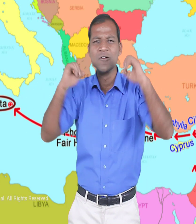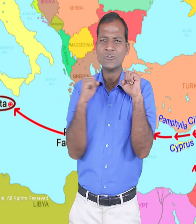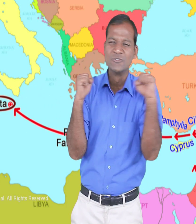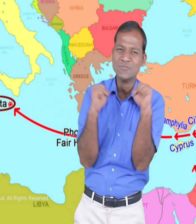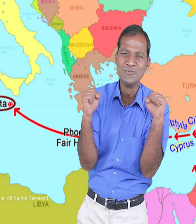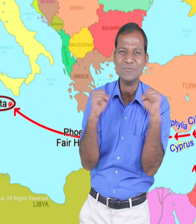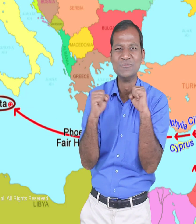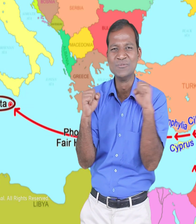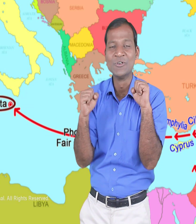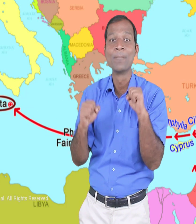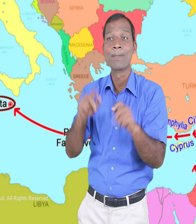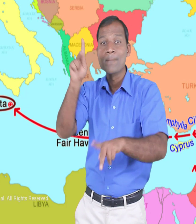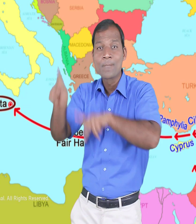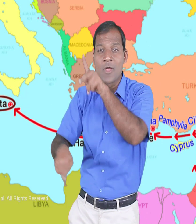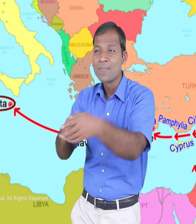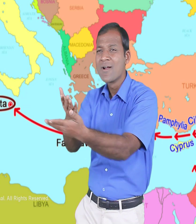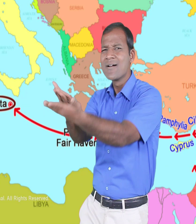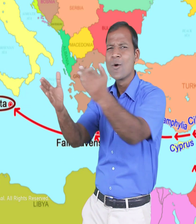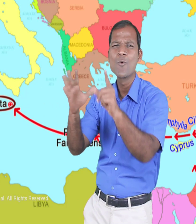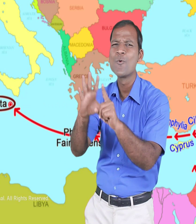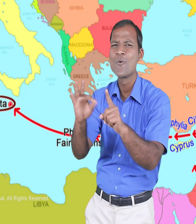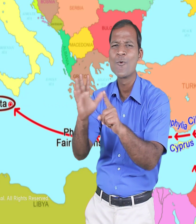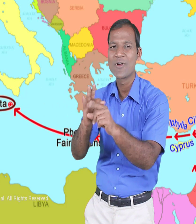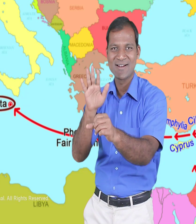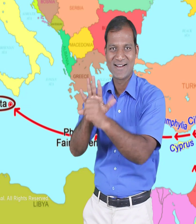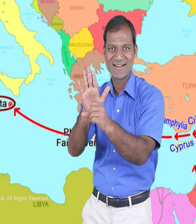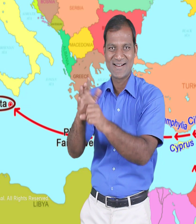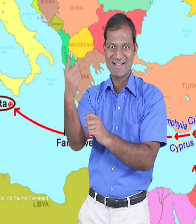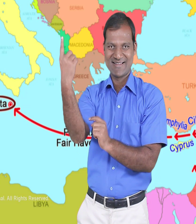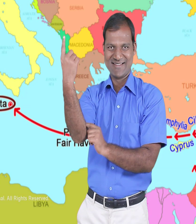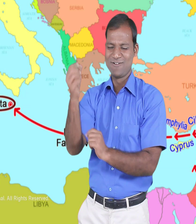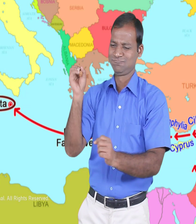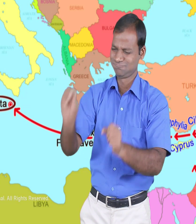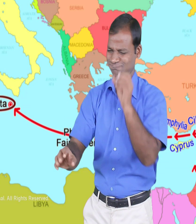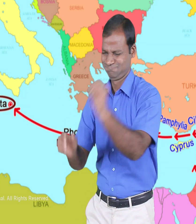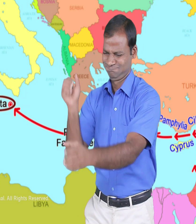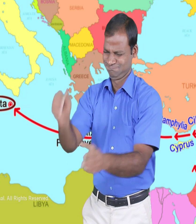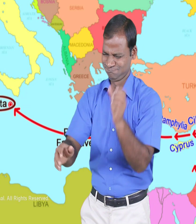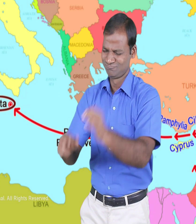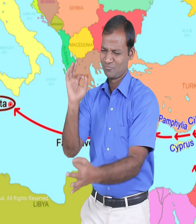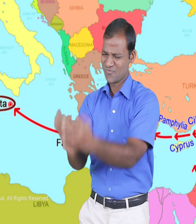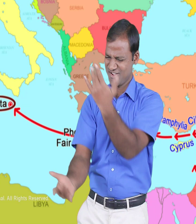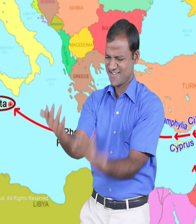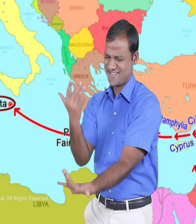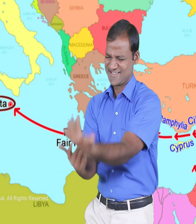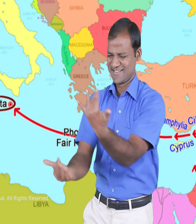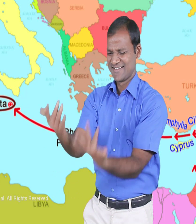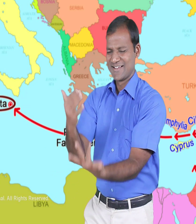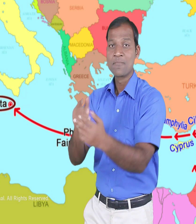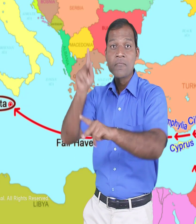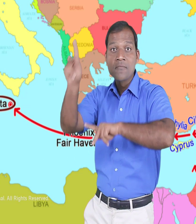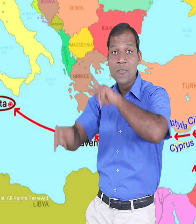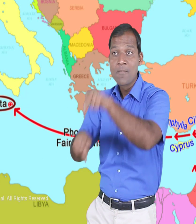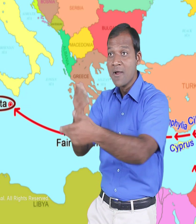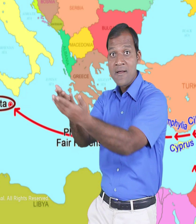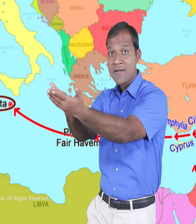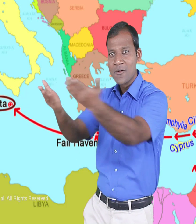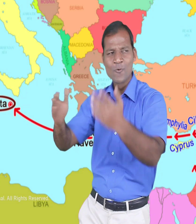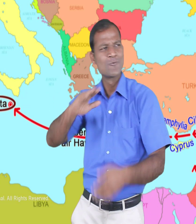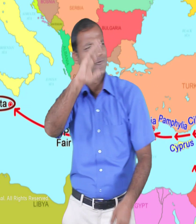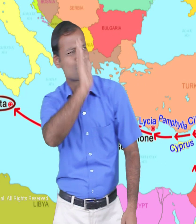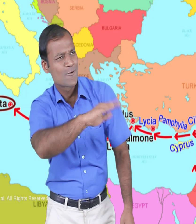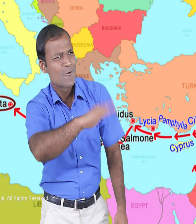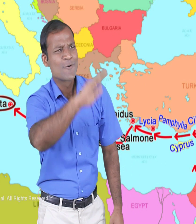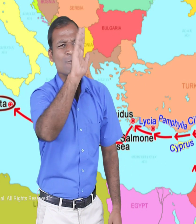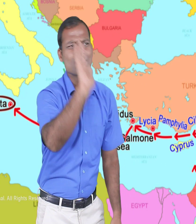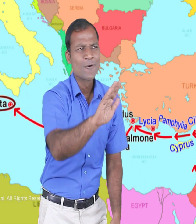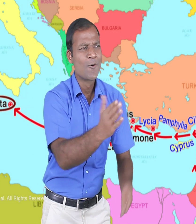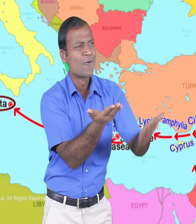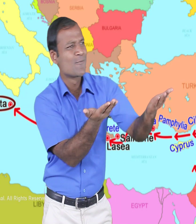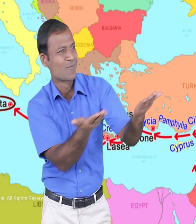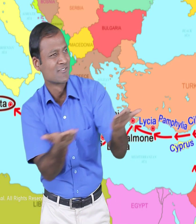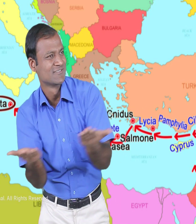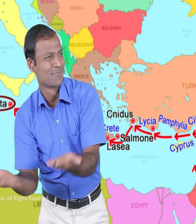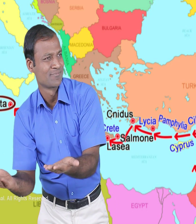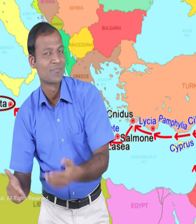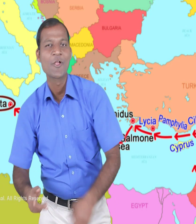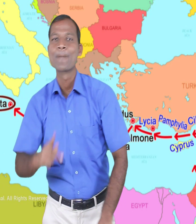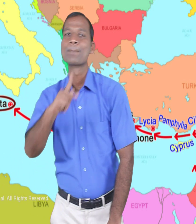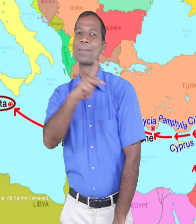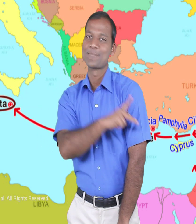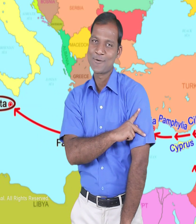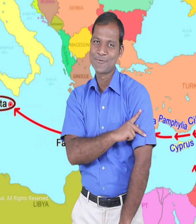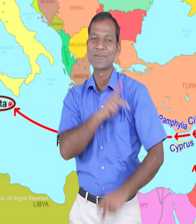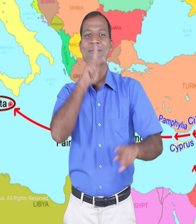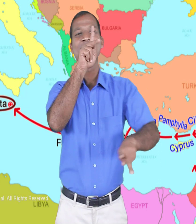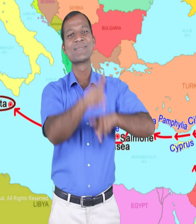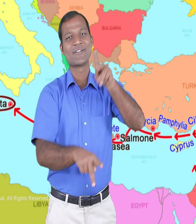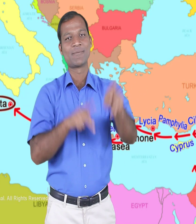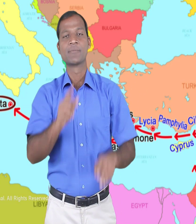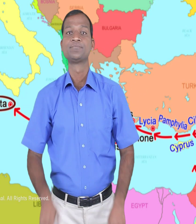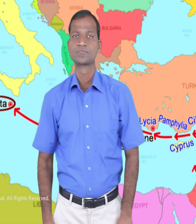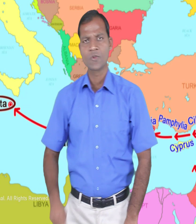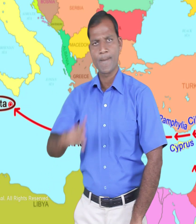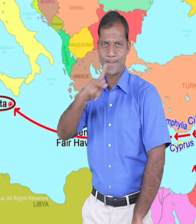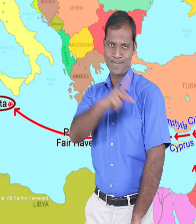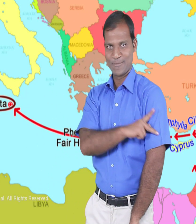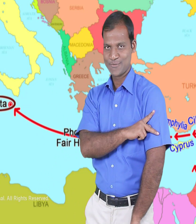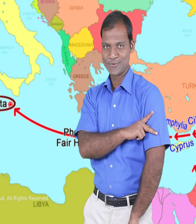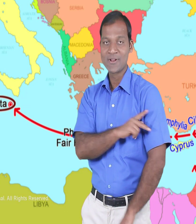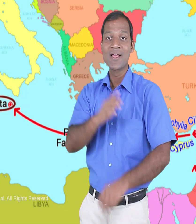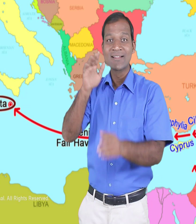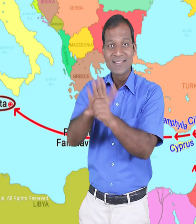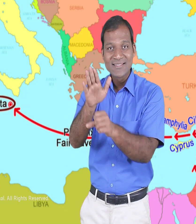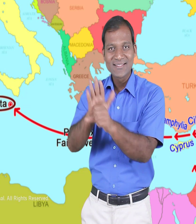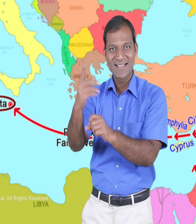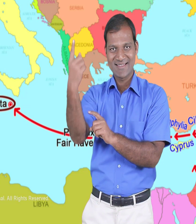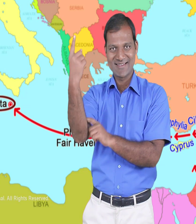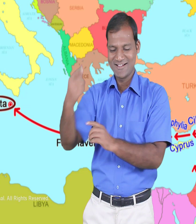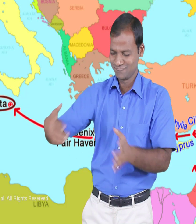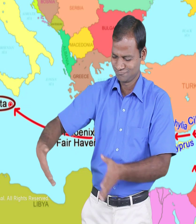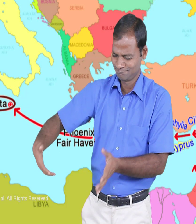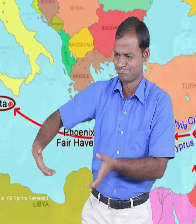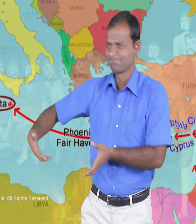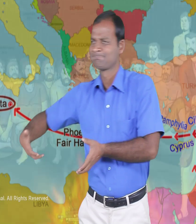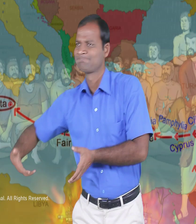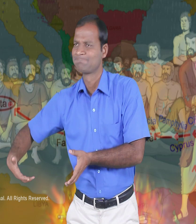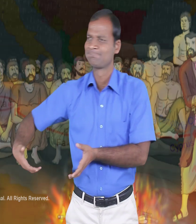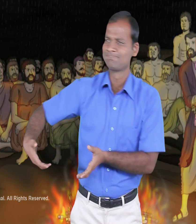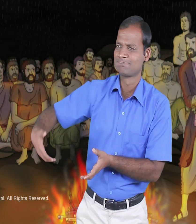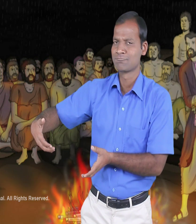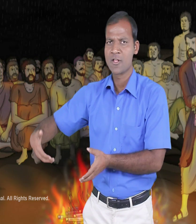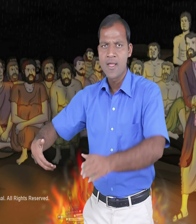The islanders showed us extraordinary kindness.